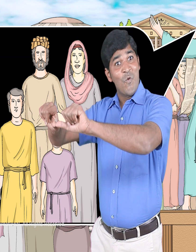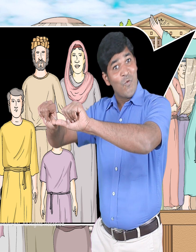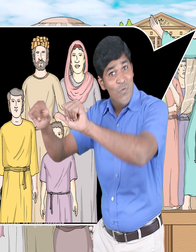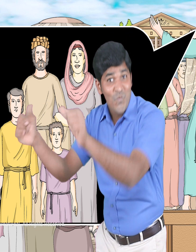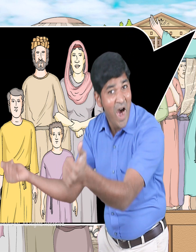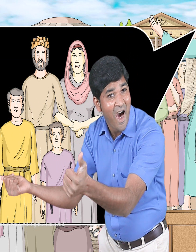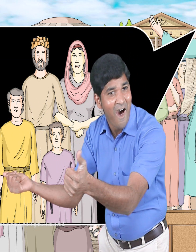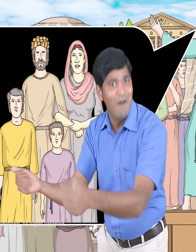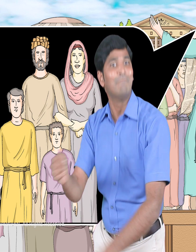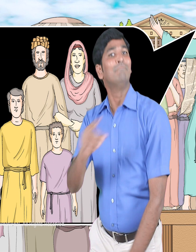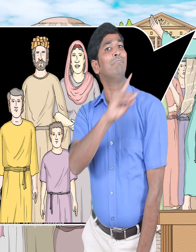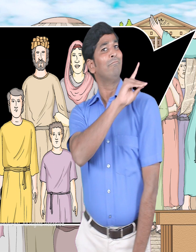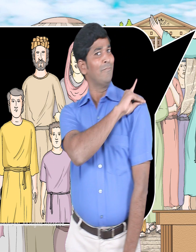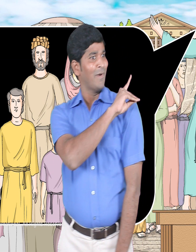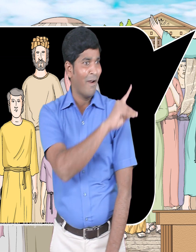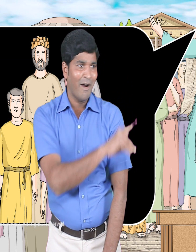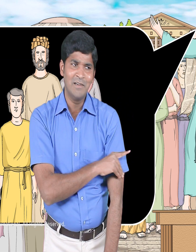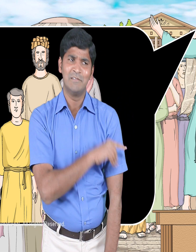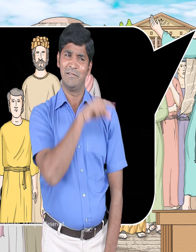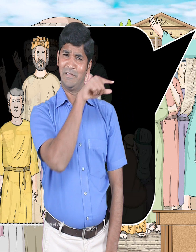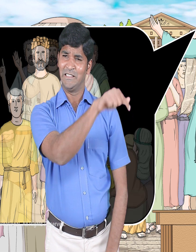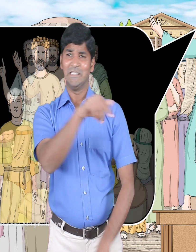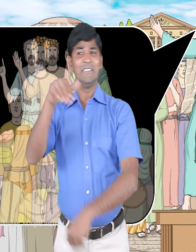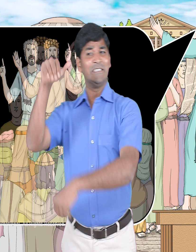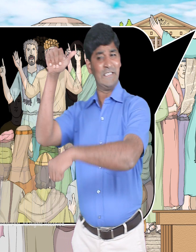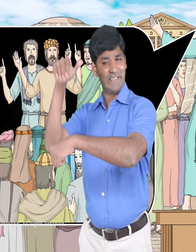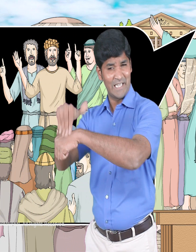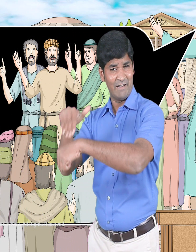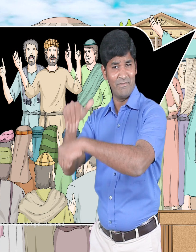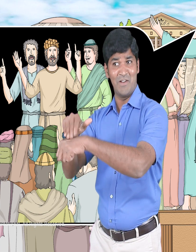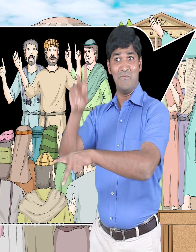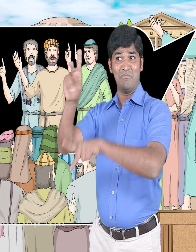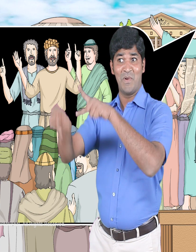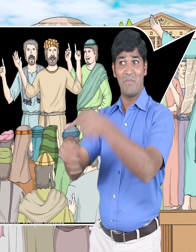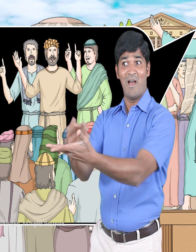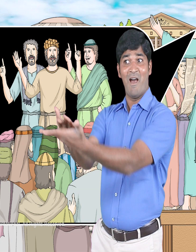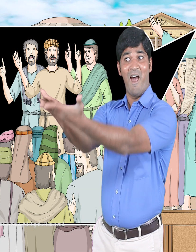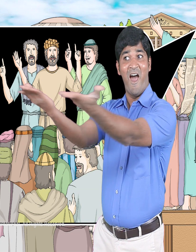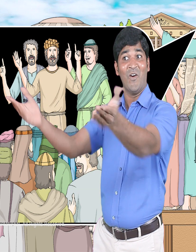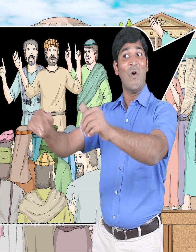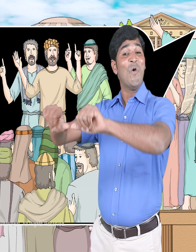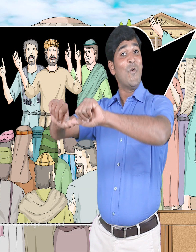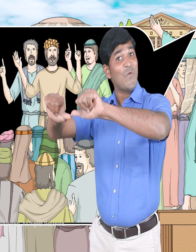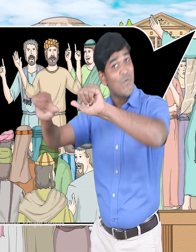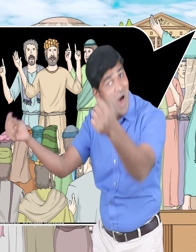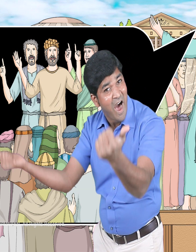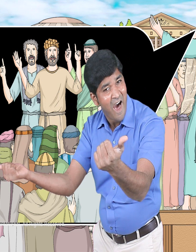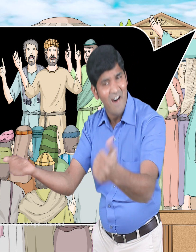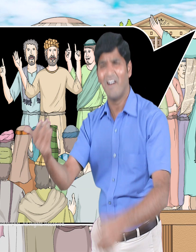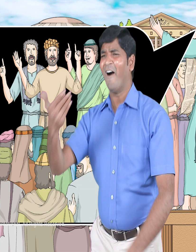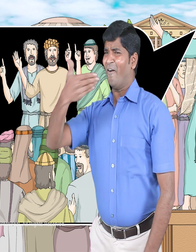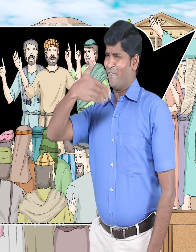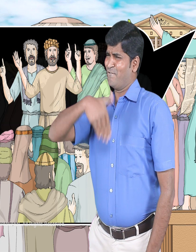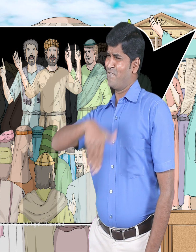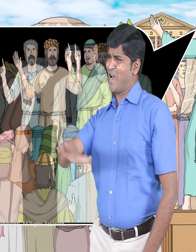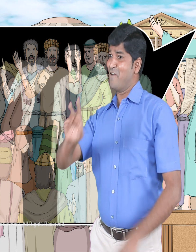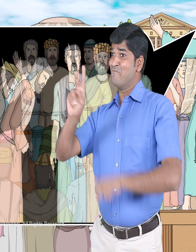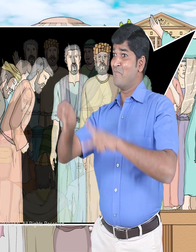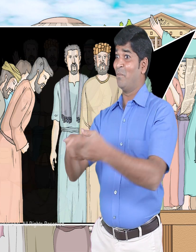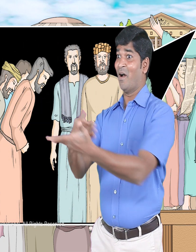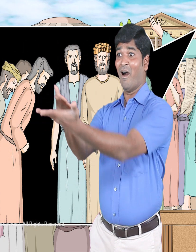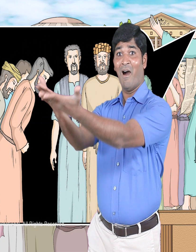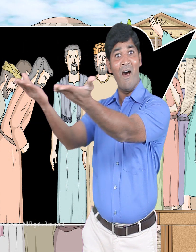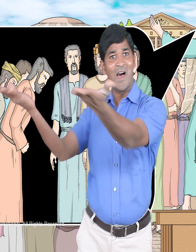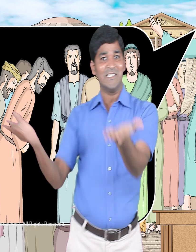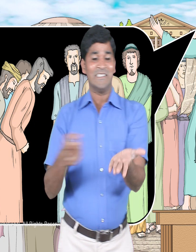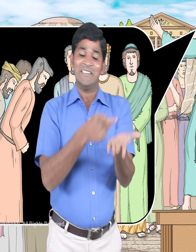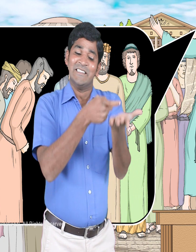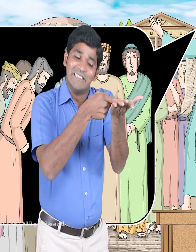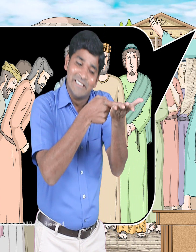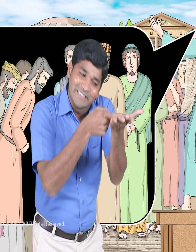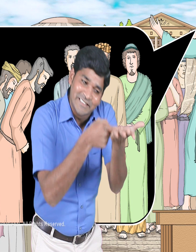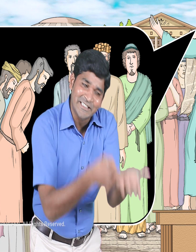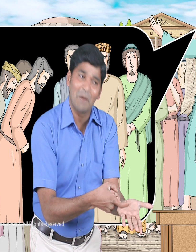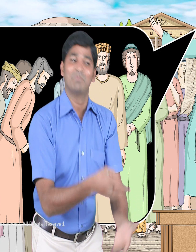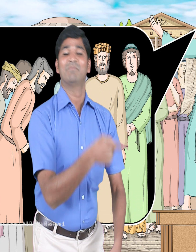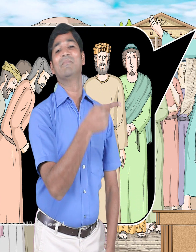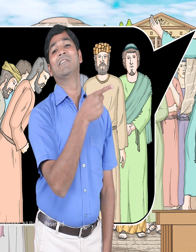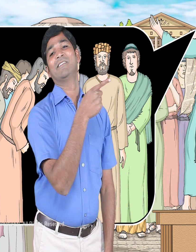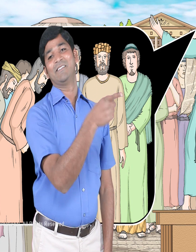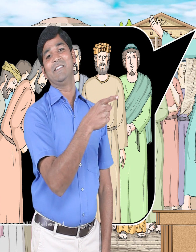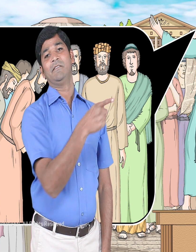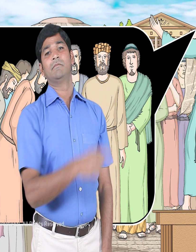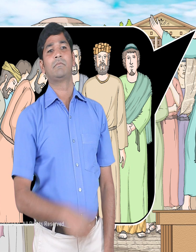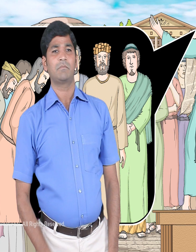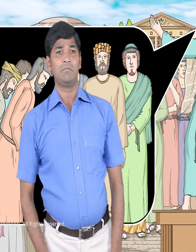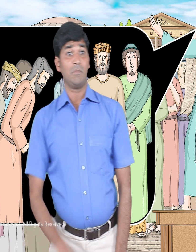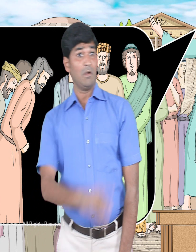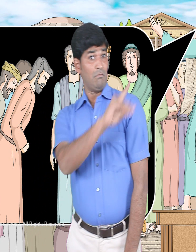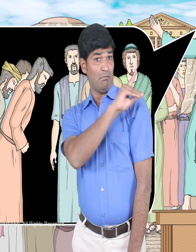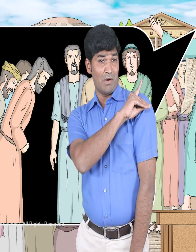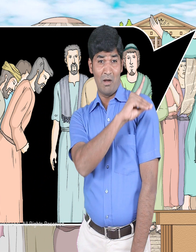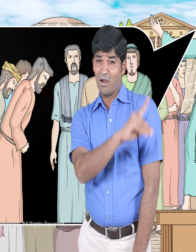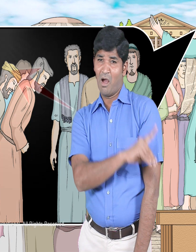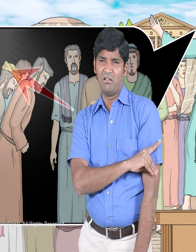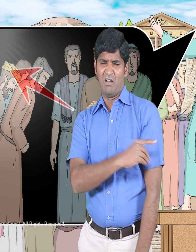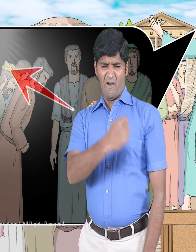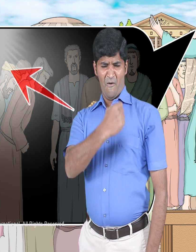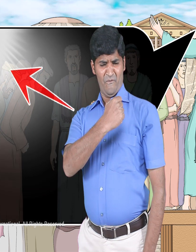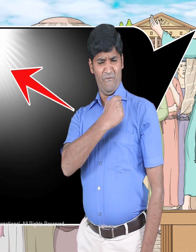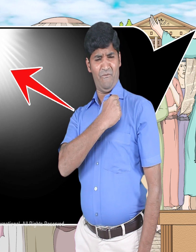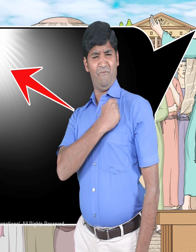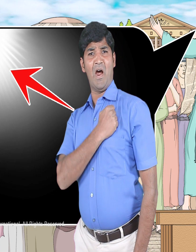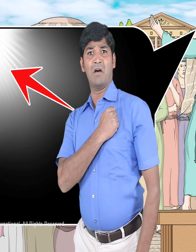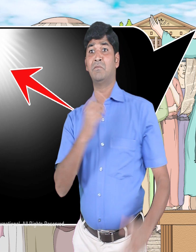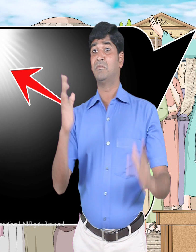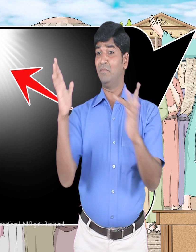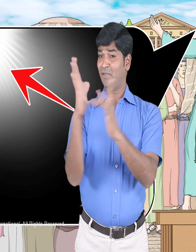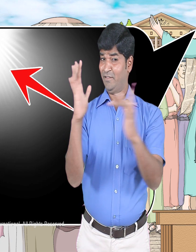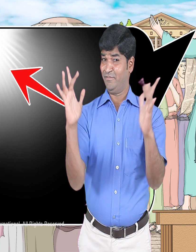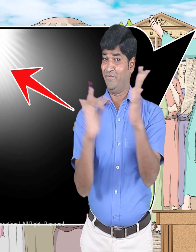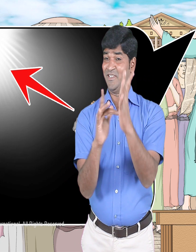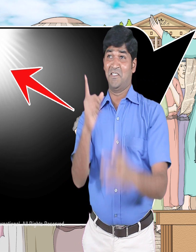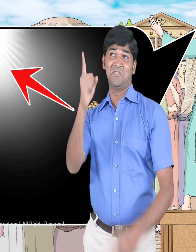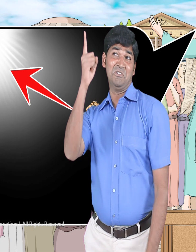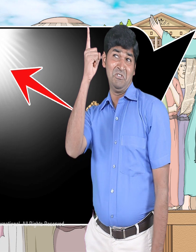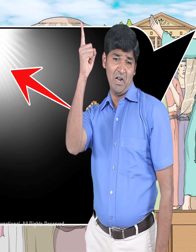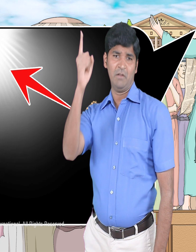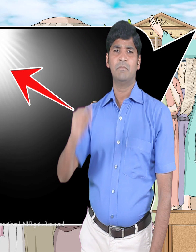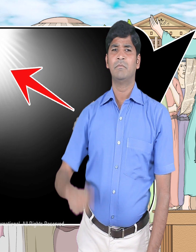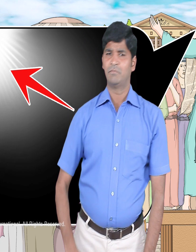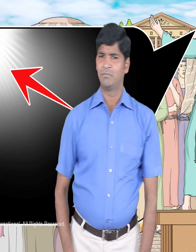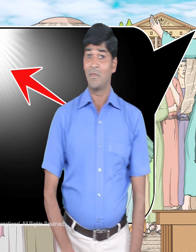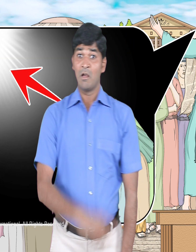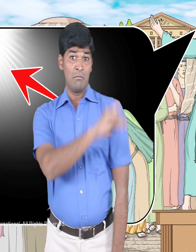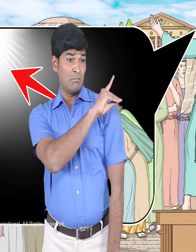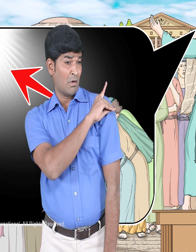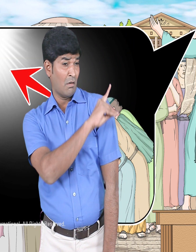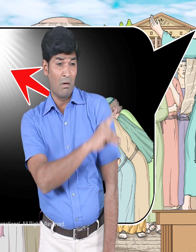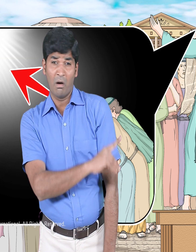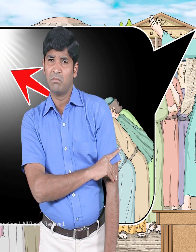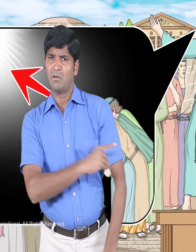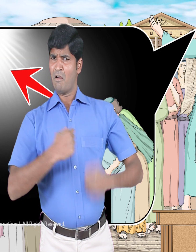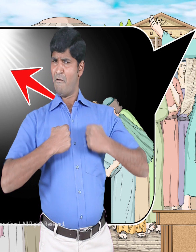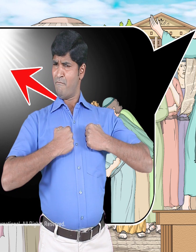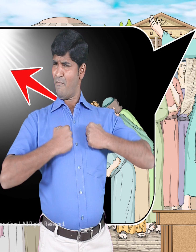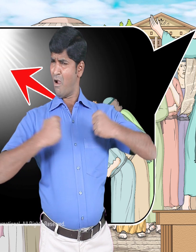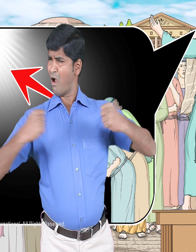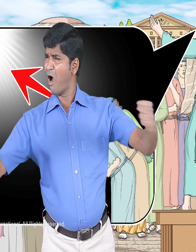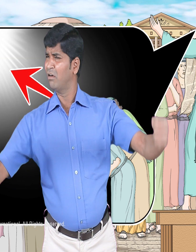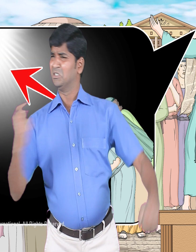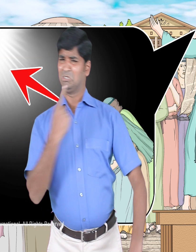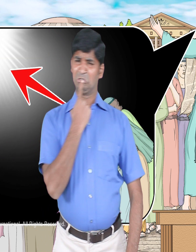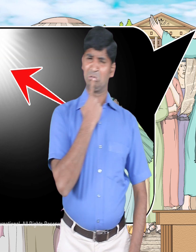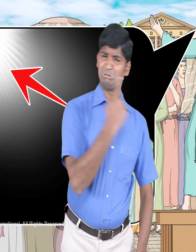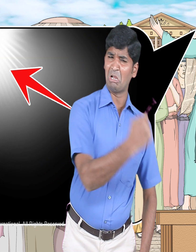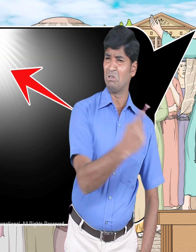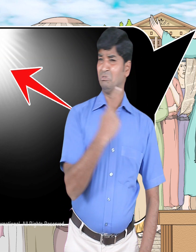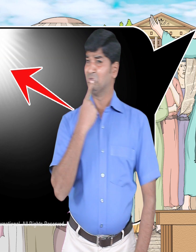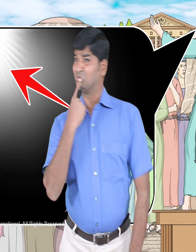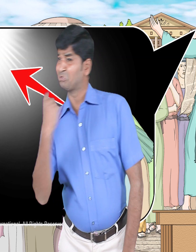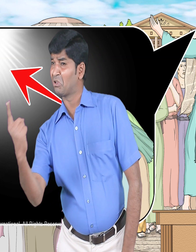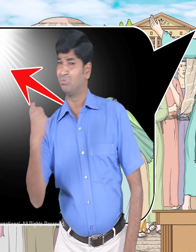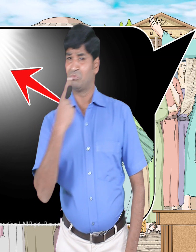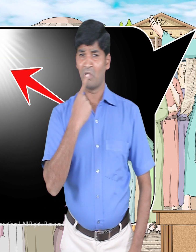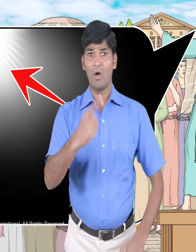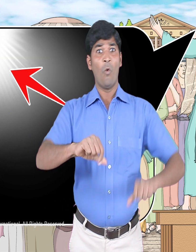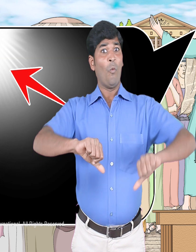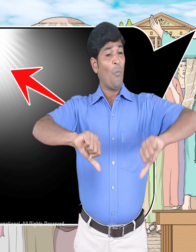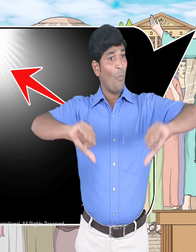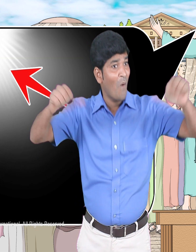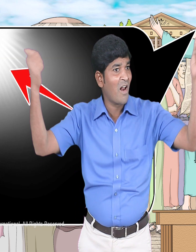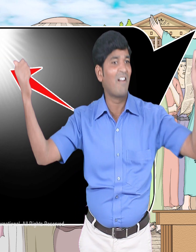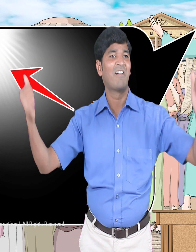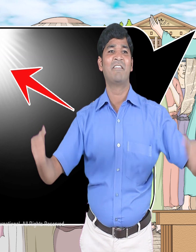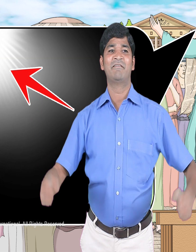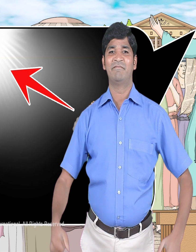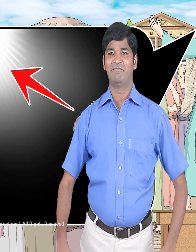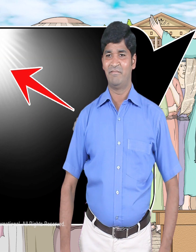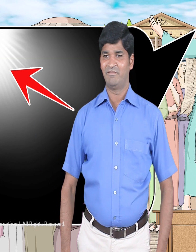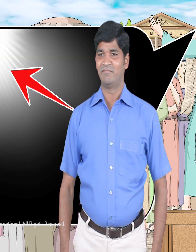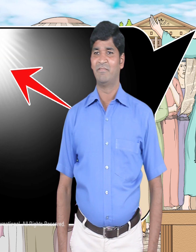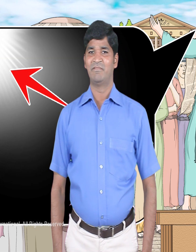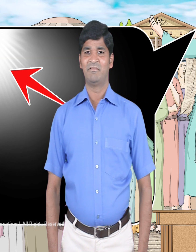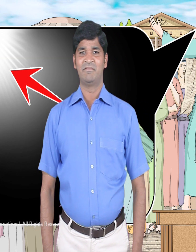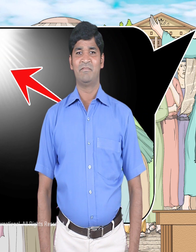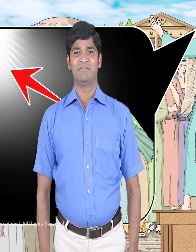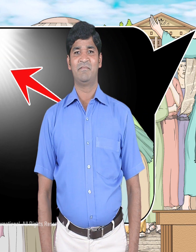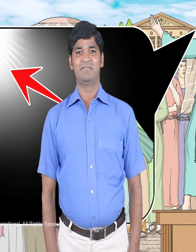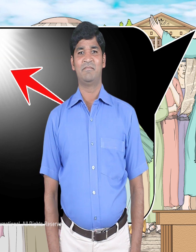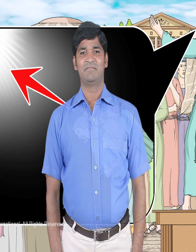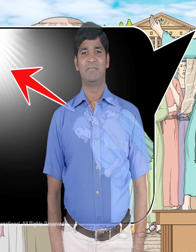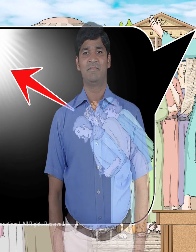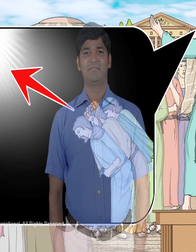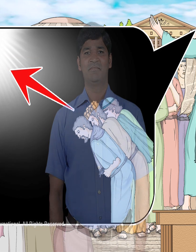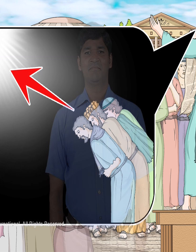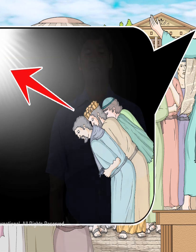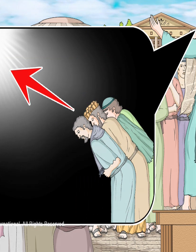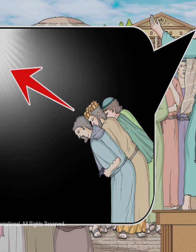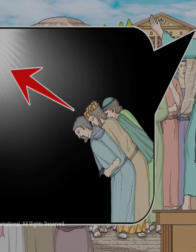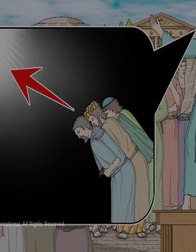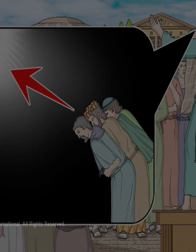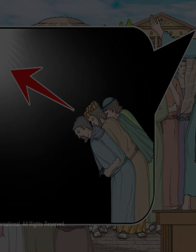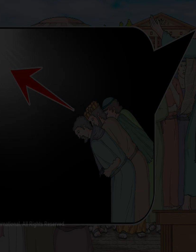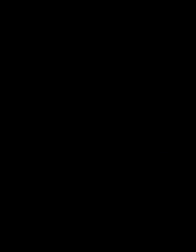For those who have served well as deacons acquire for themselves a high standing and great confidence in the faith that is in Christ Jesus.